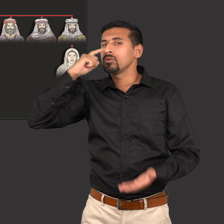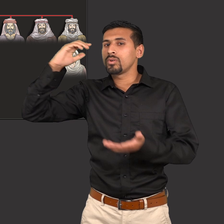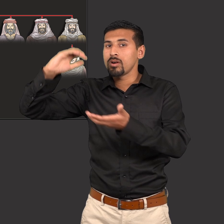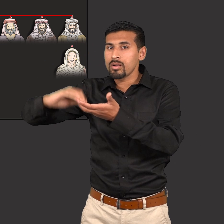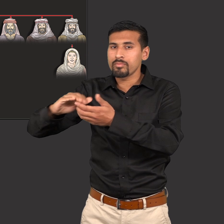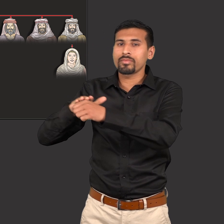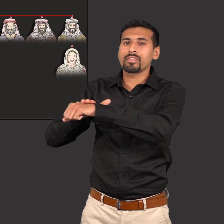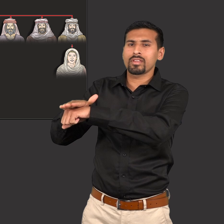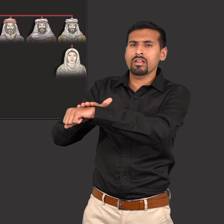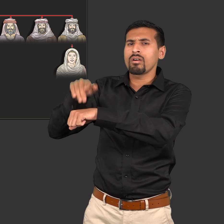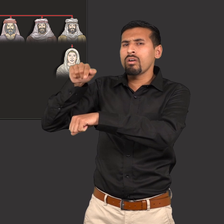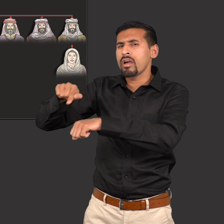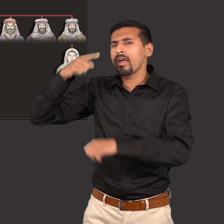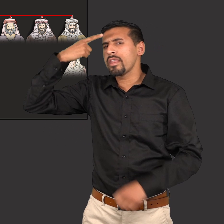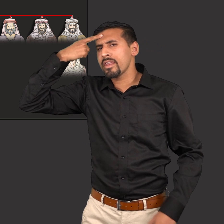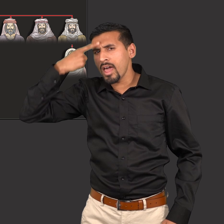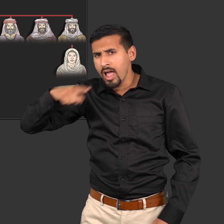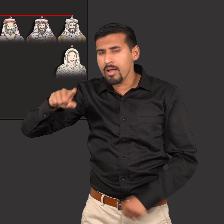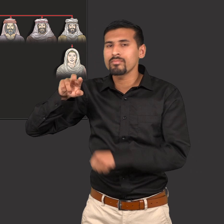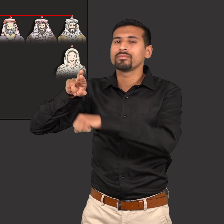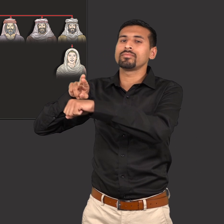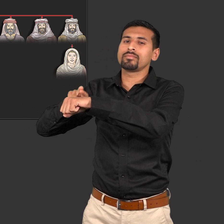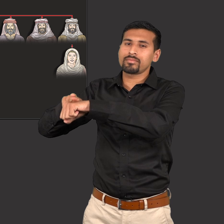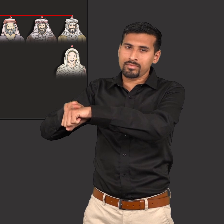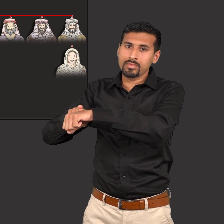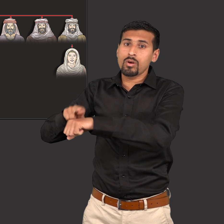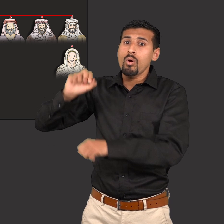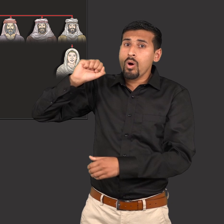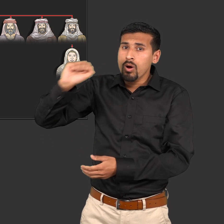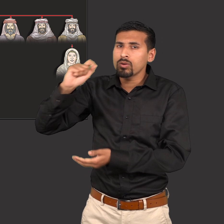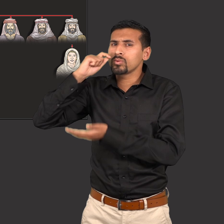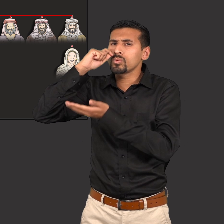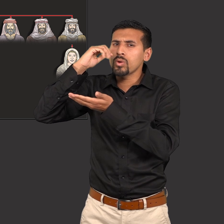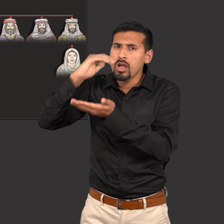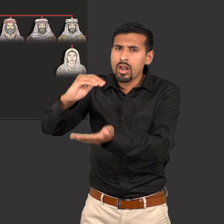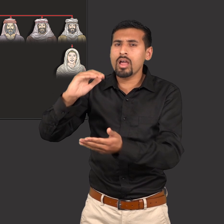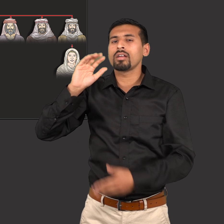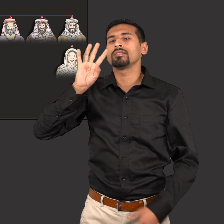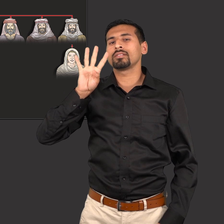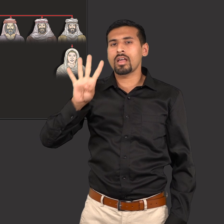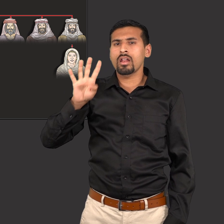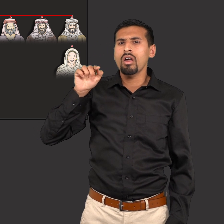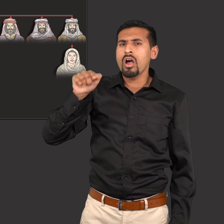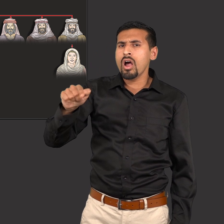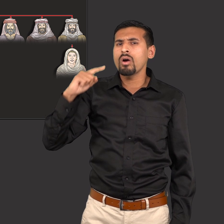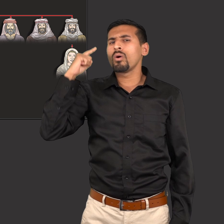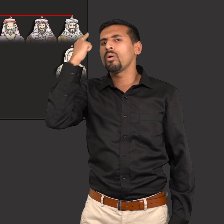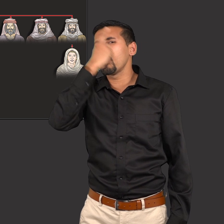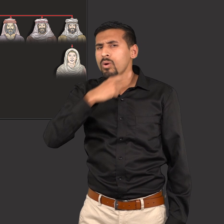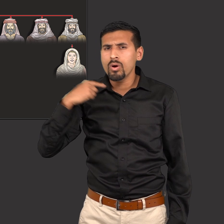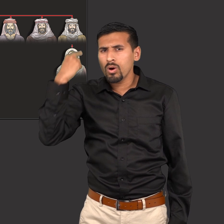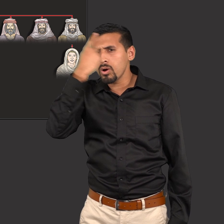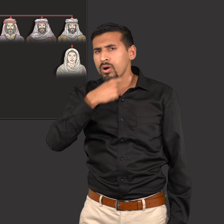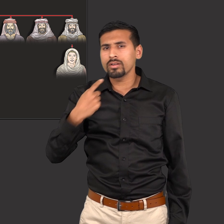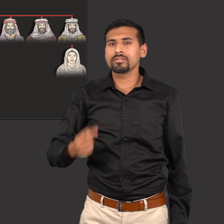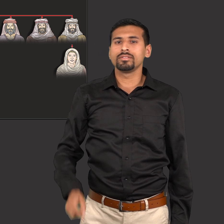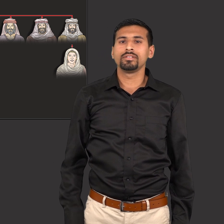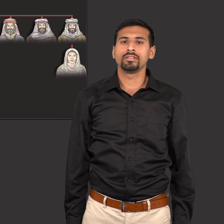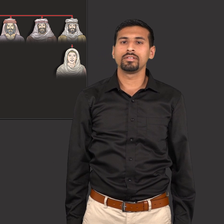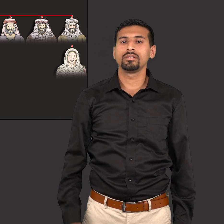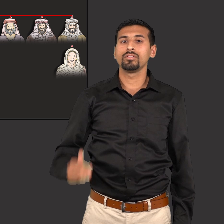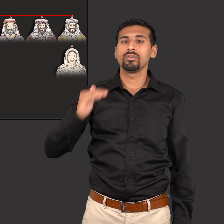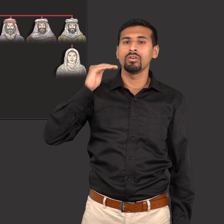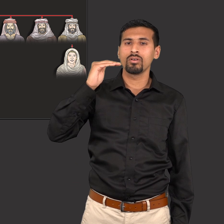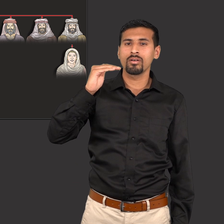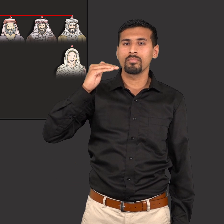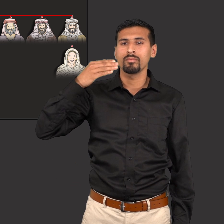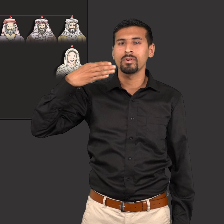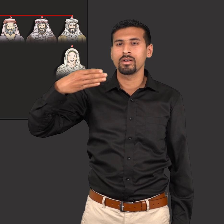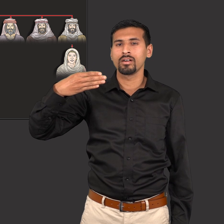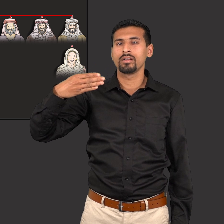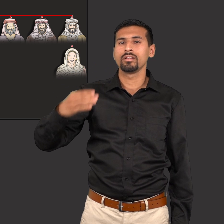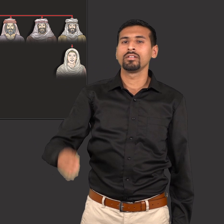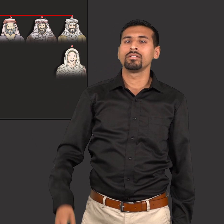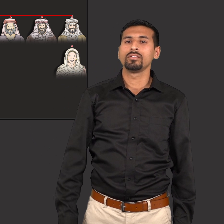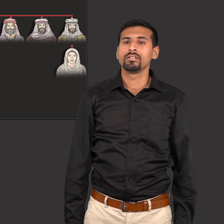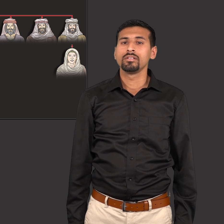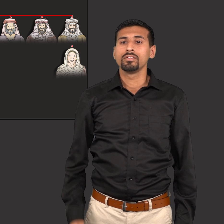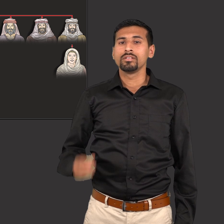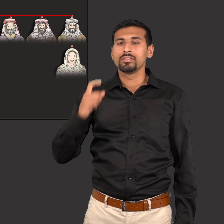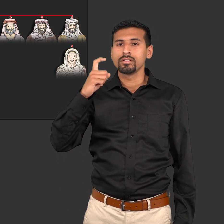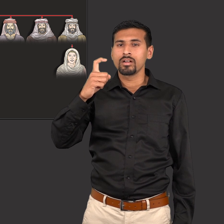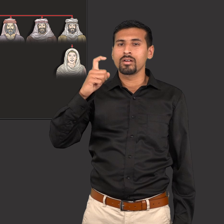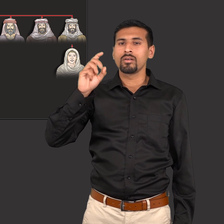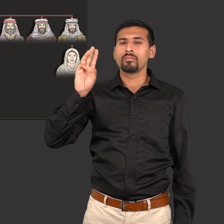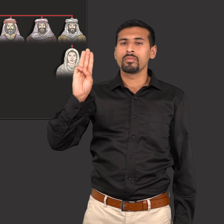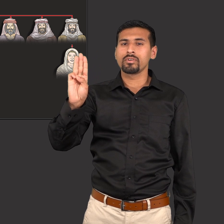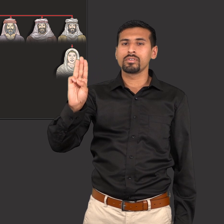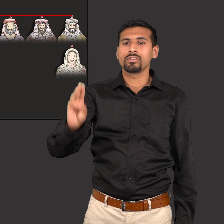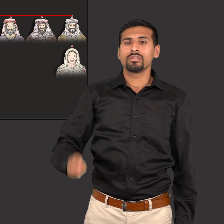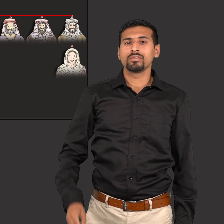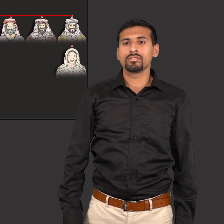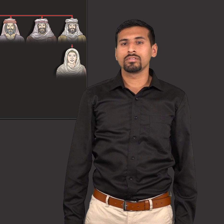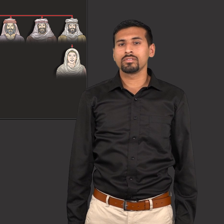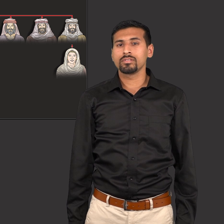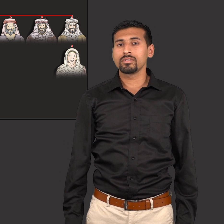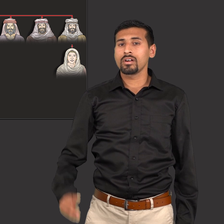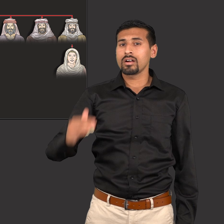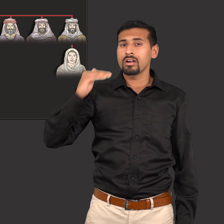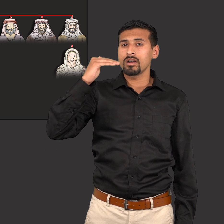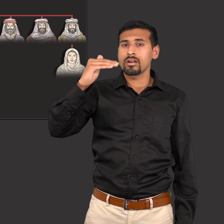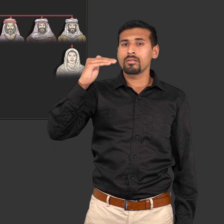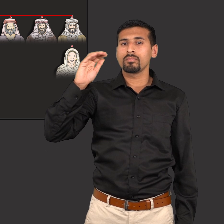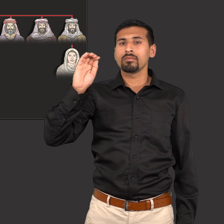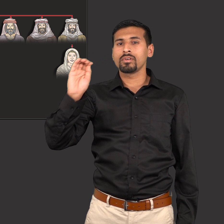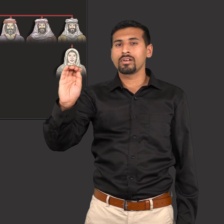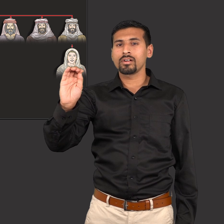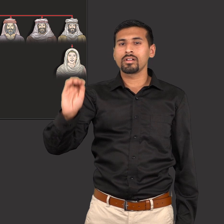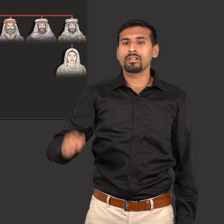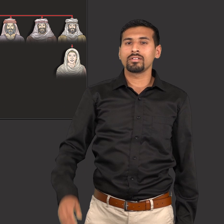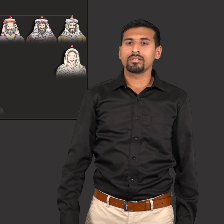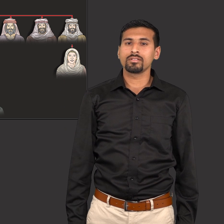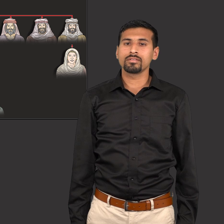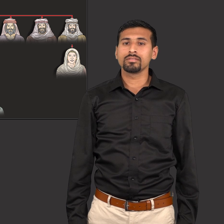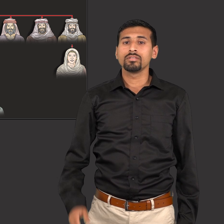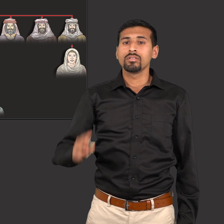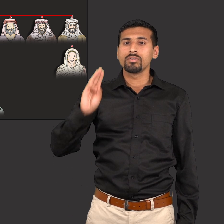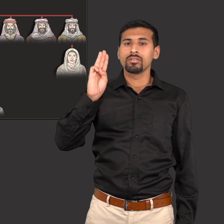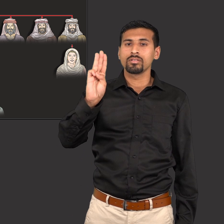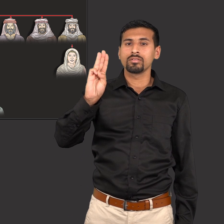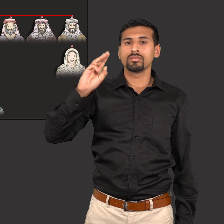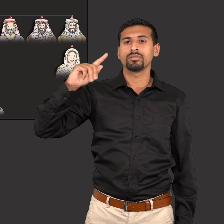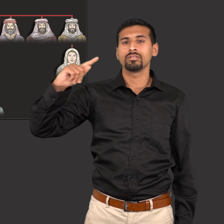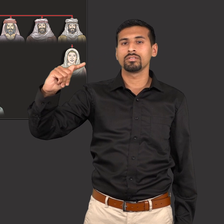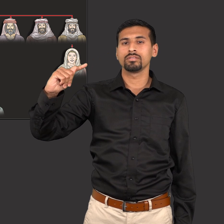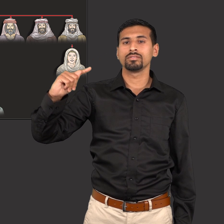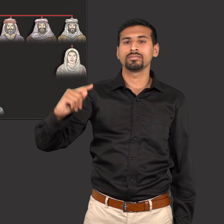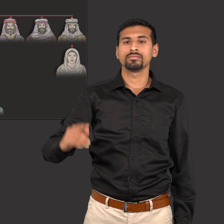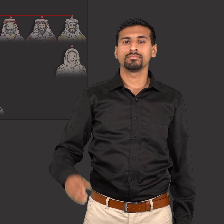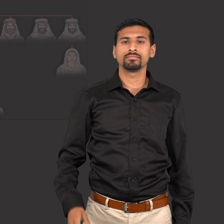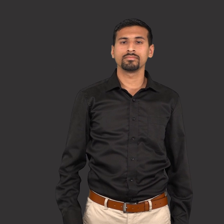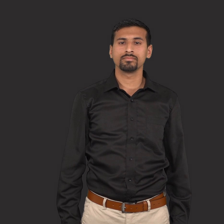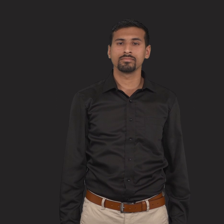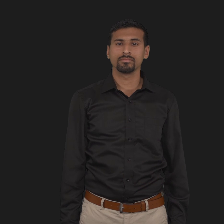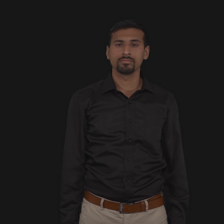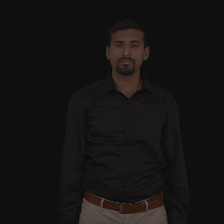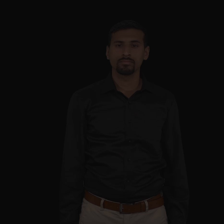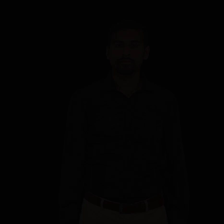Moreover, Nahor’s concubine, whose name was Reumah, bore Tebah, Gaham, Tahash, and Maacah.